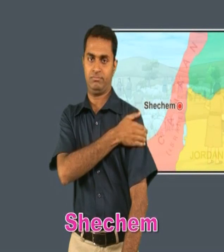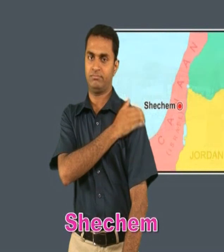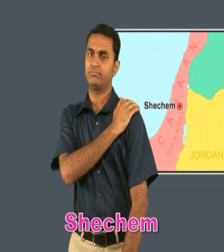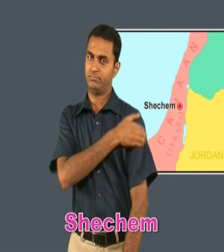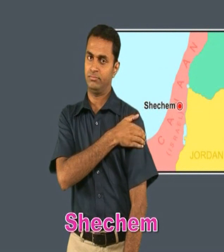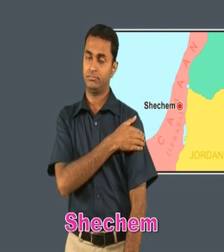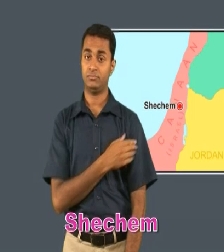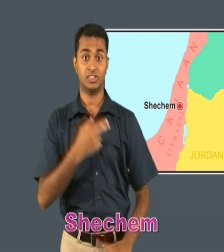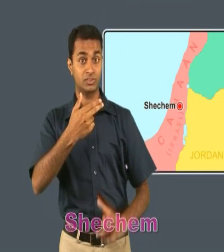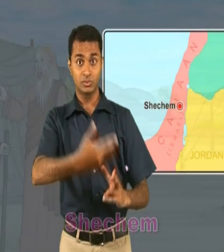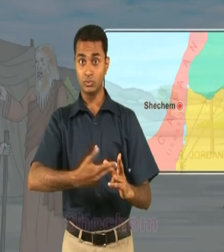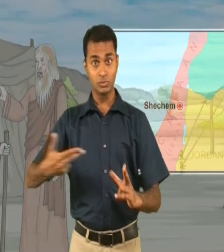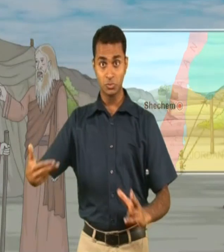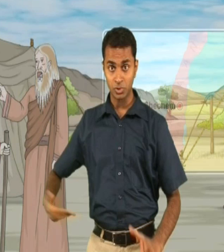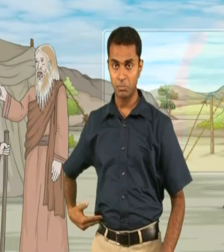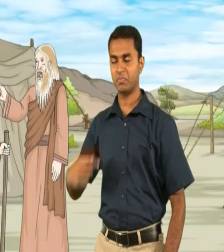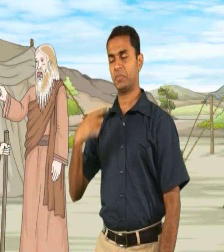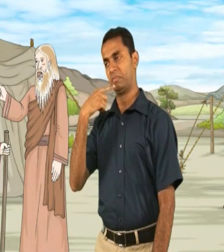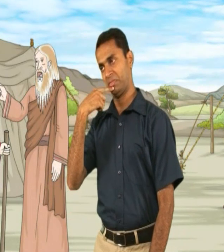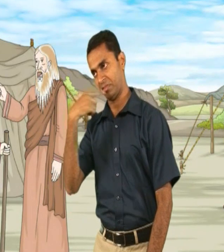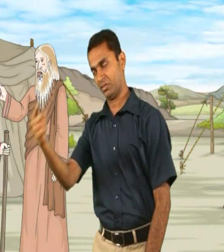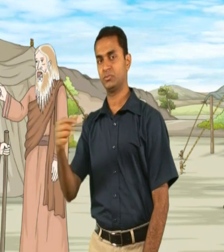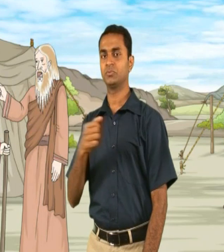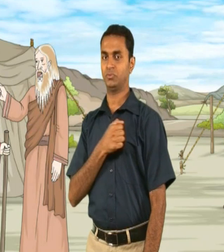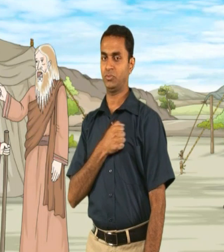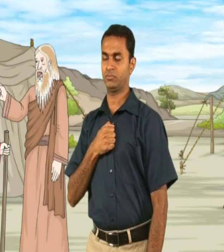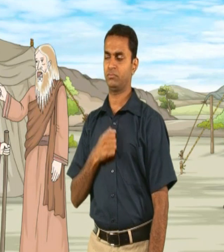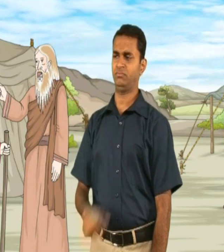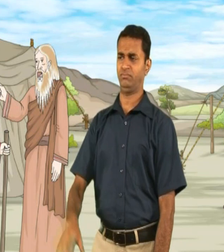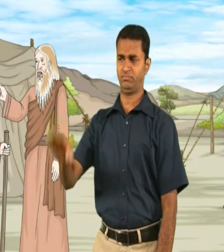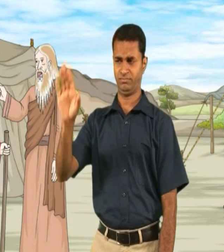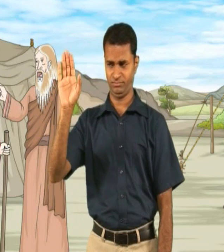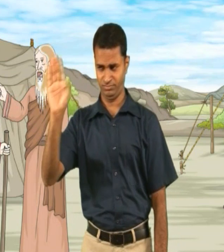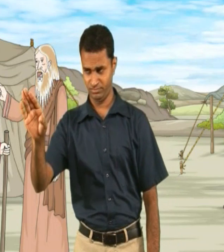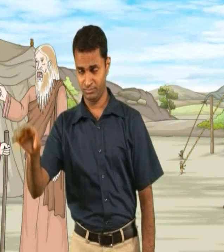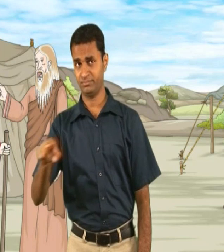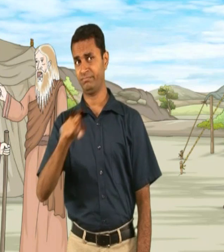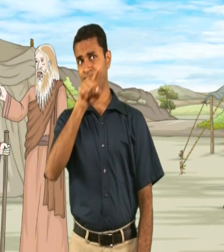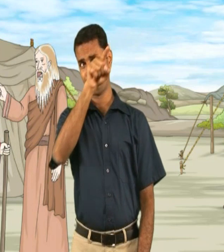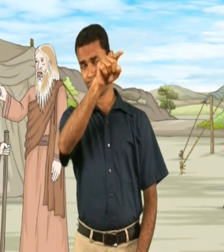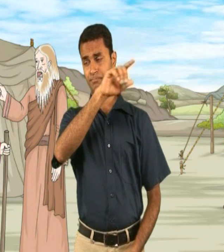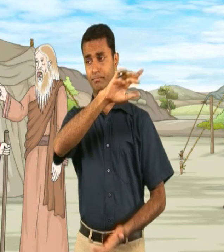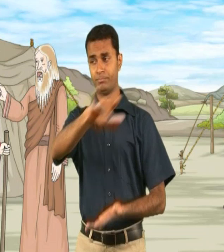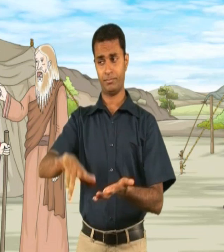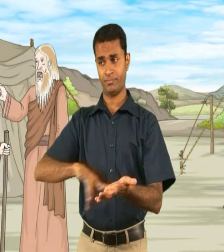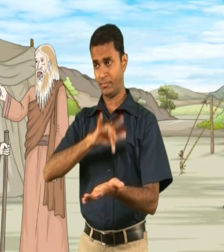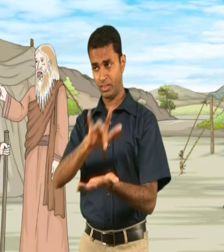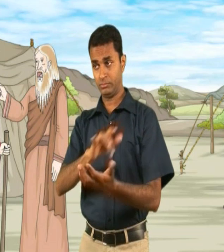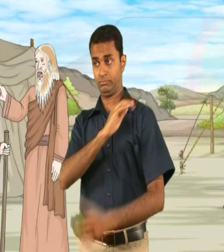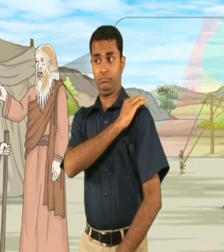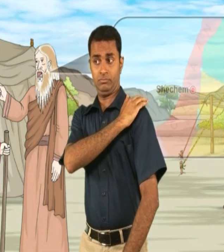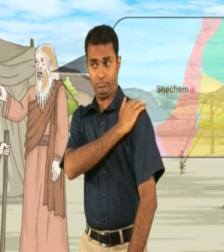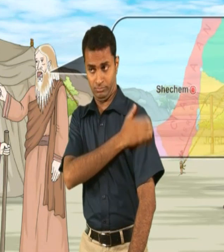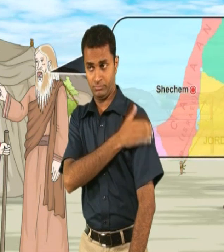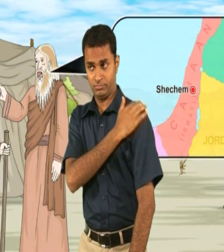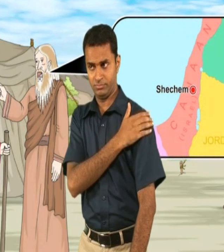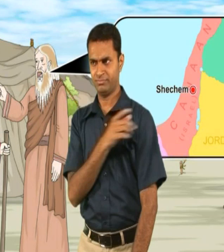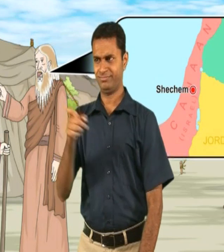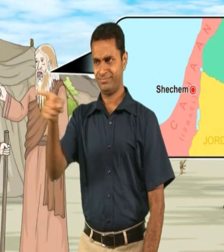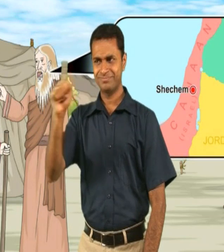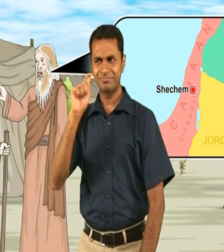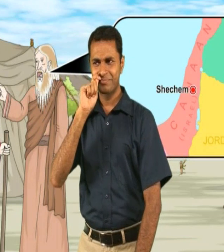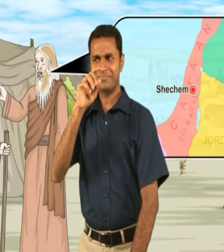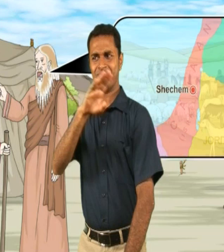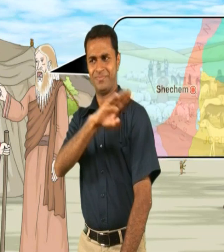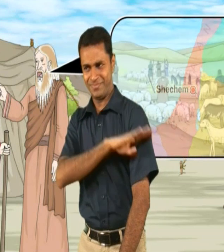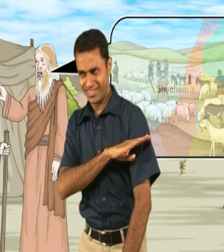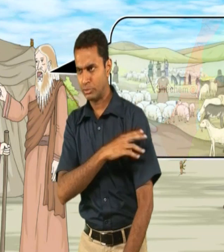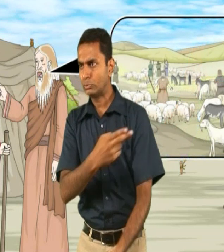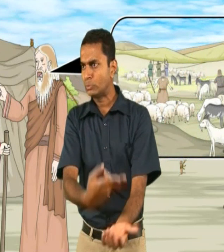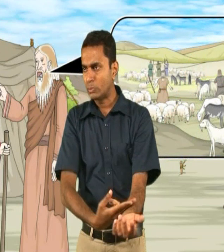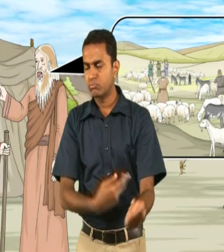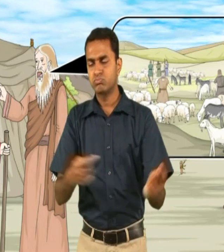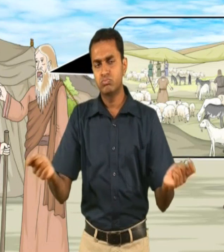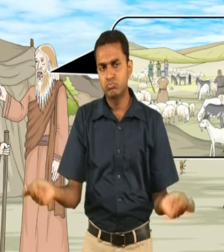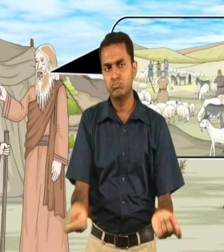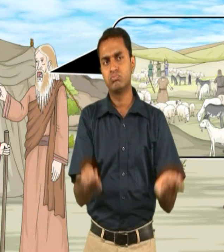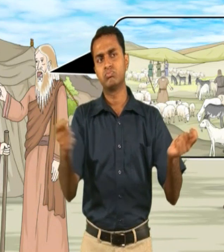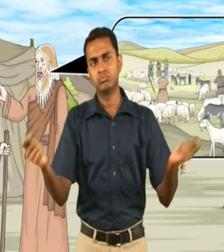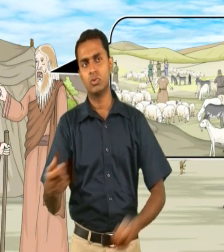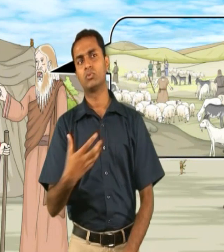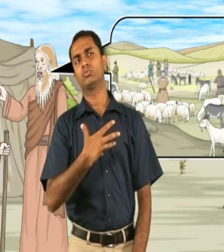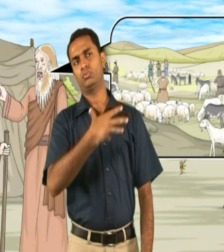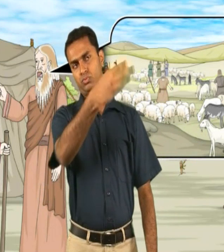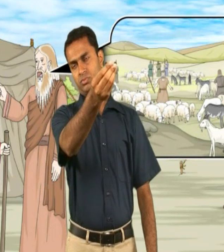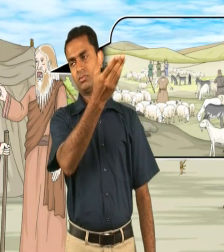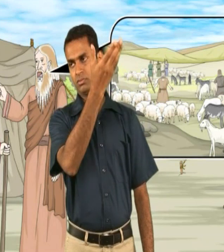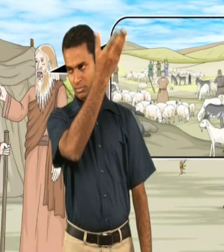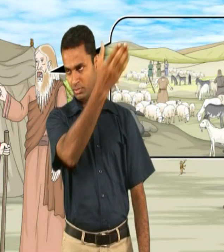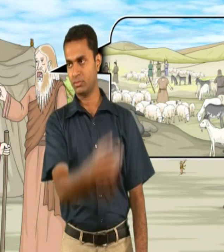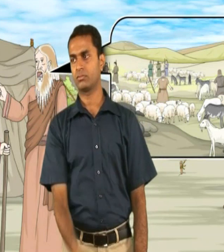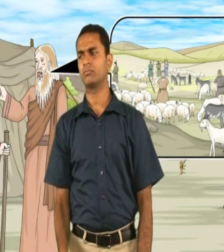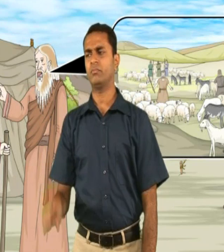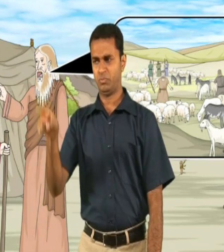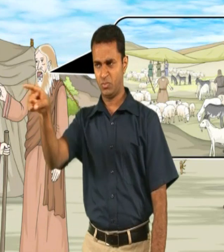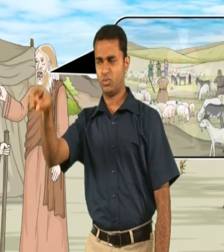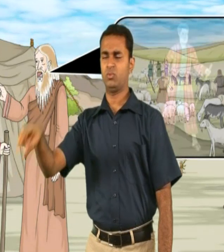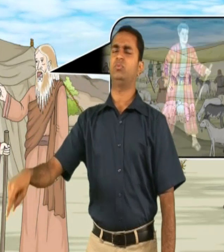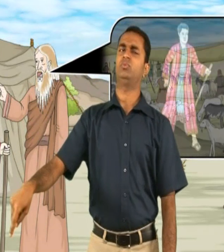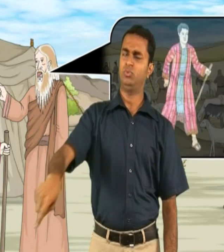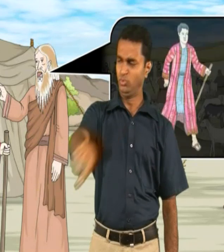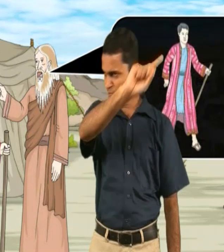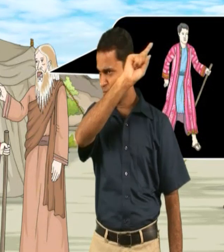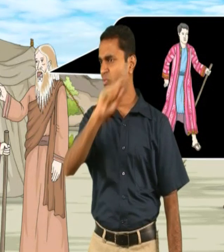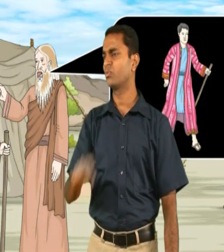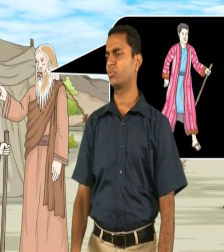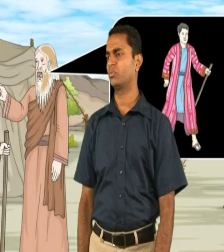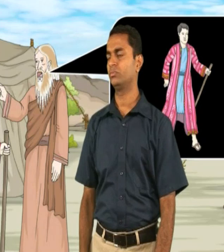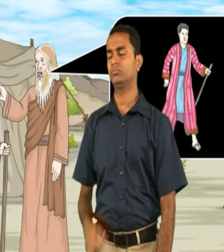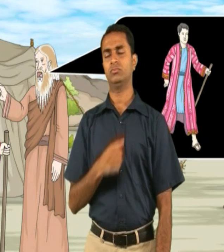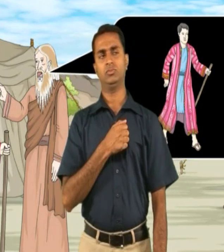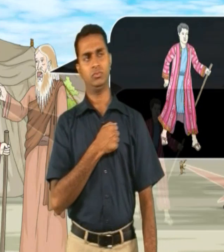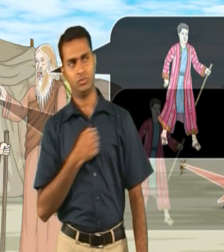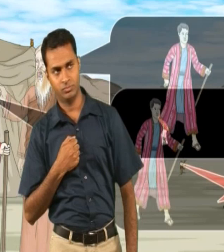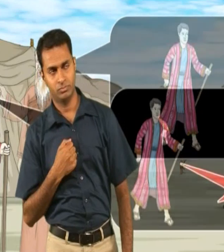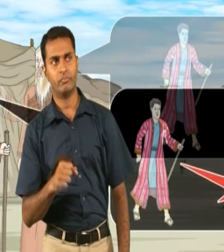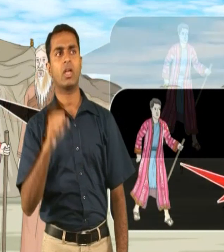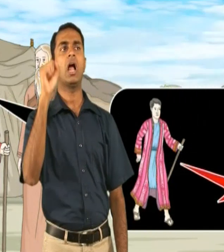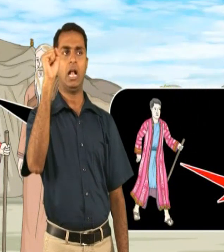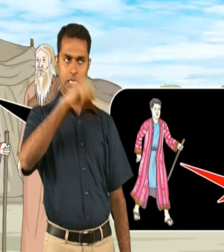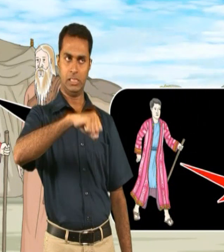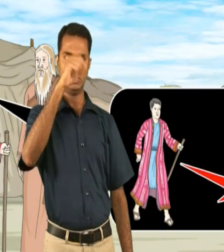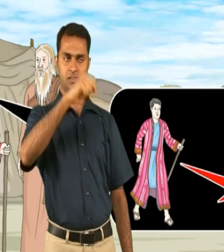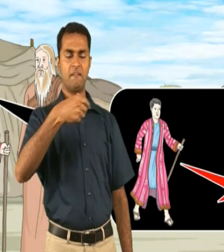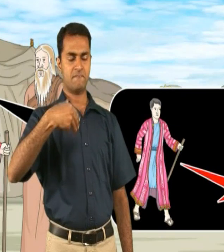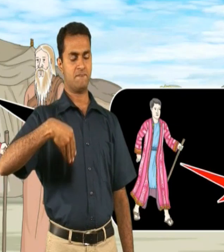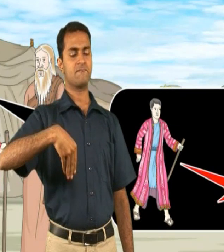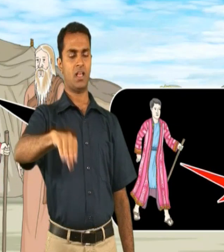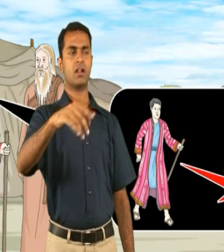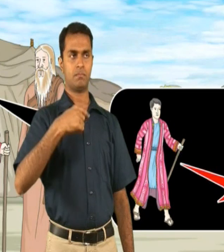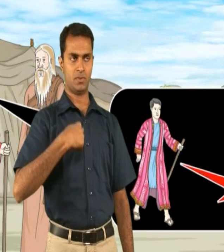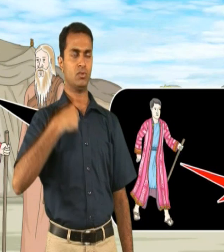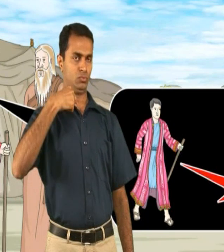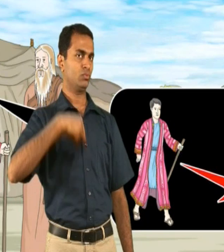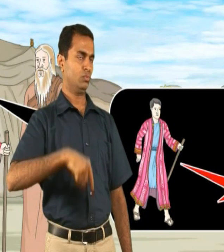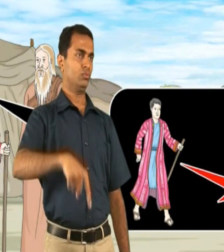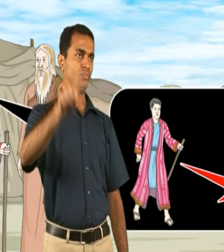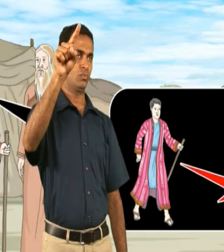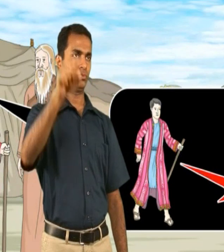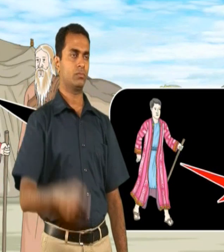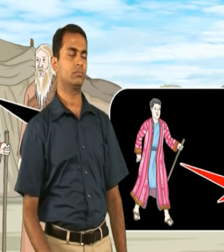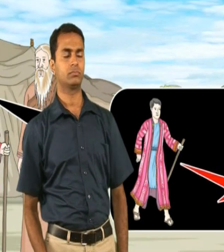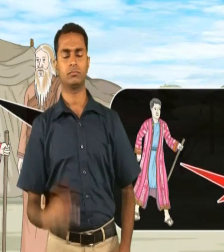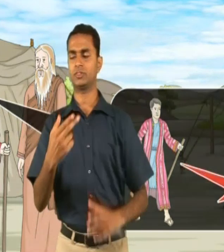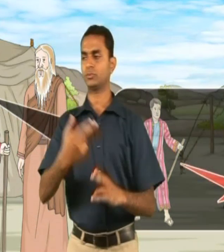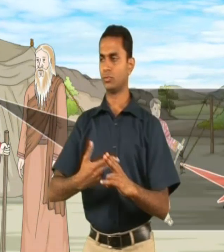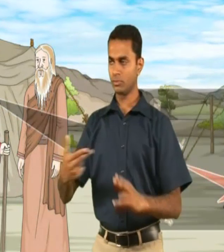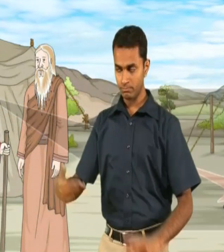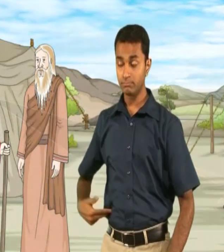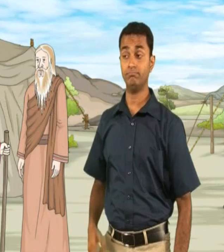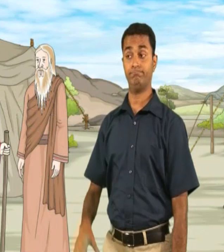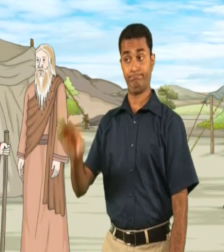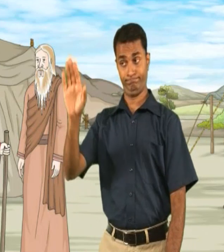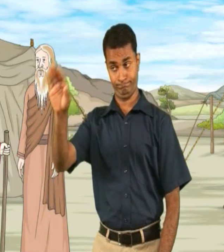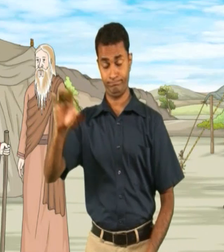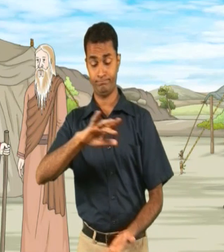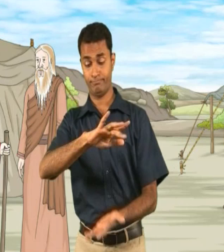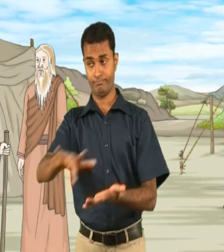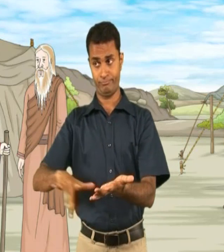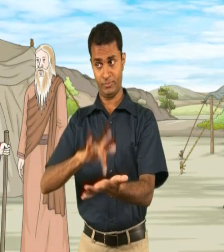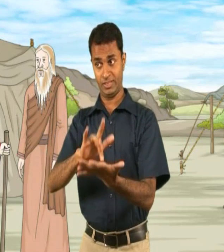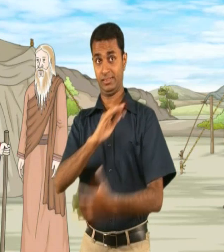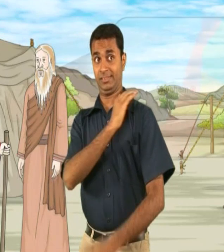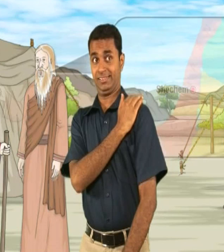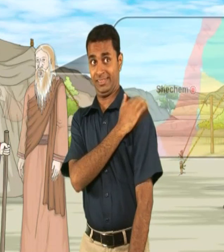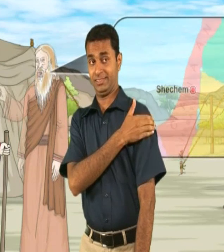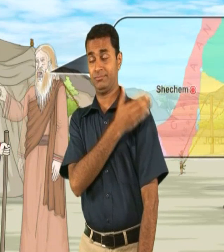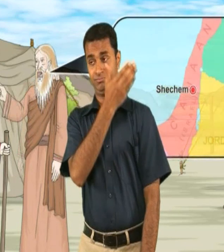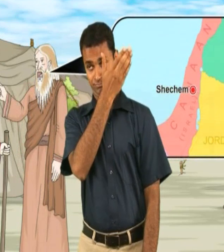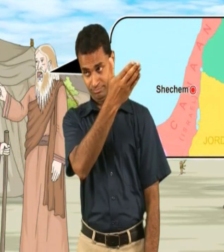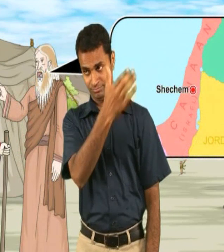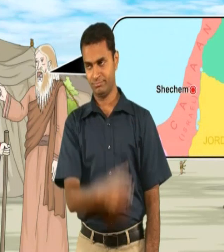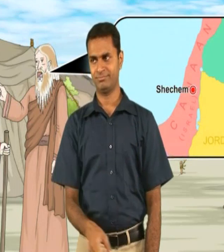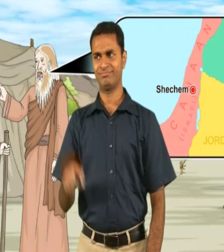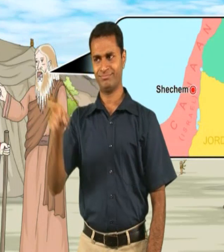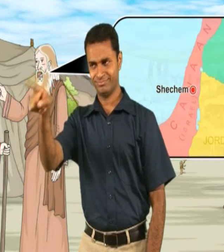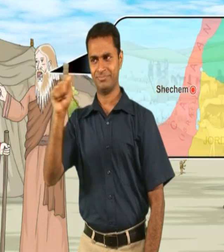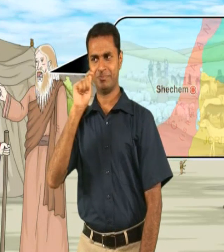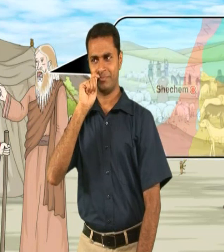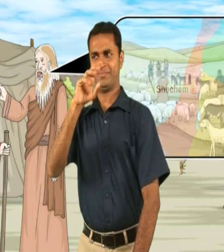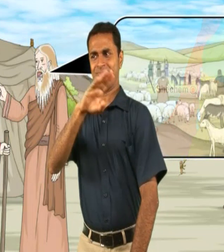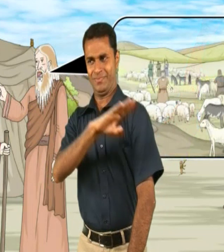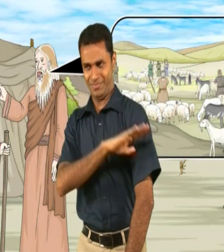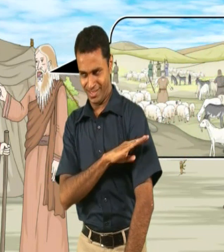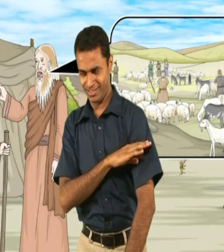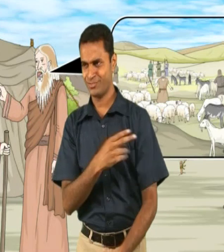Israel said to him, “Are not your brothers pasturing the flocks at Shechem? Get ready; I am sending you to them.” “I am ready,” Joseph replied.